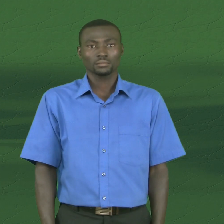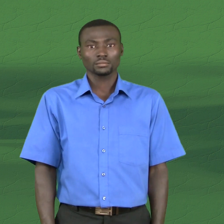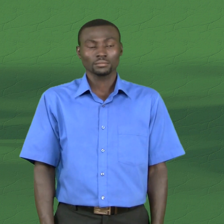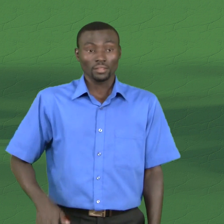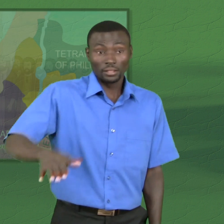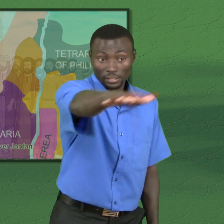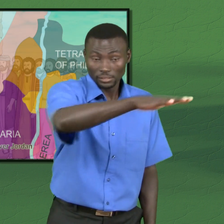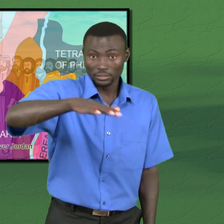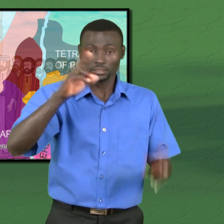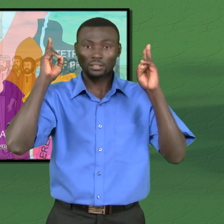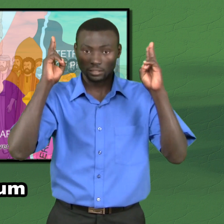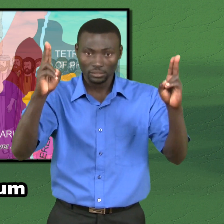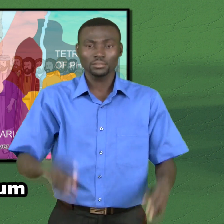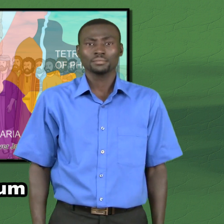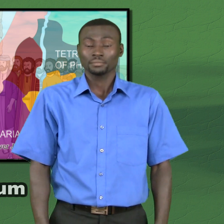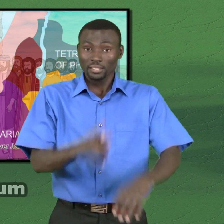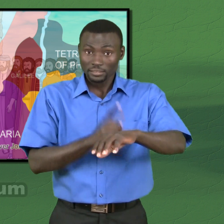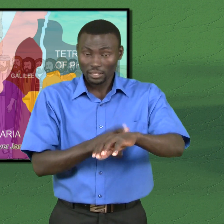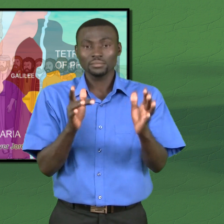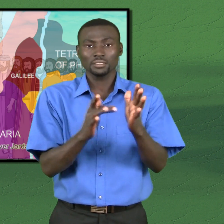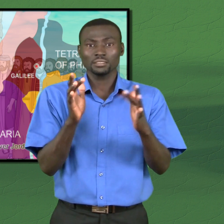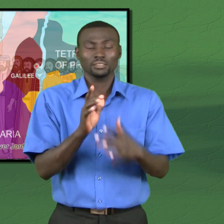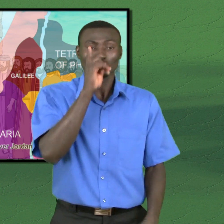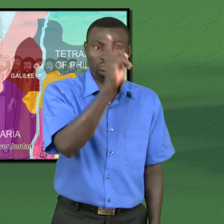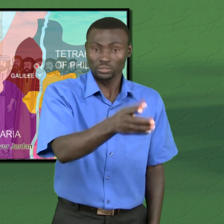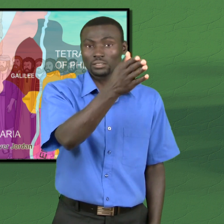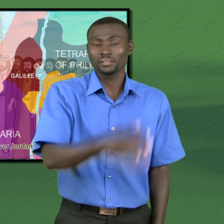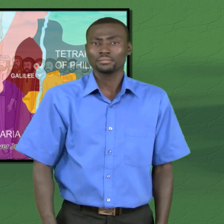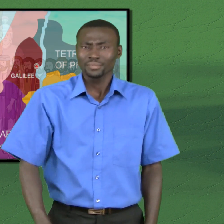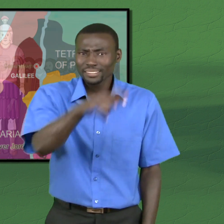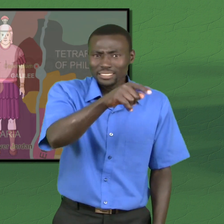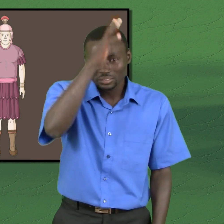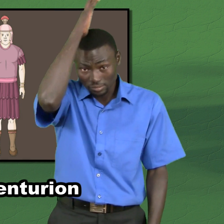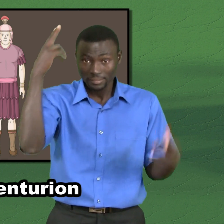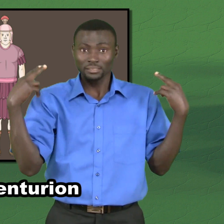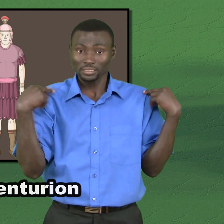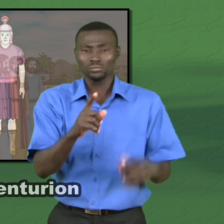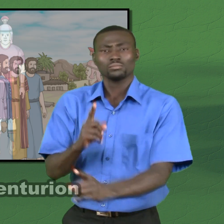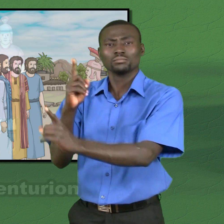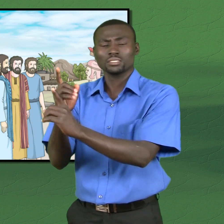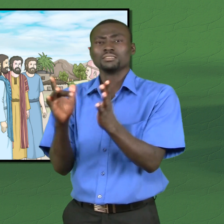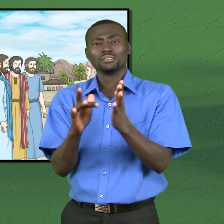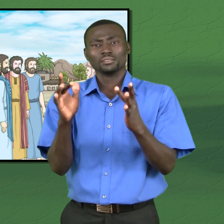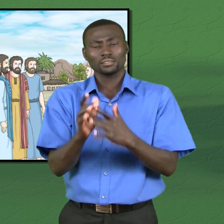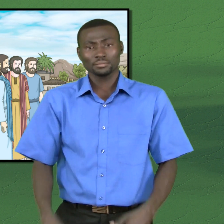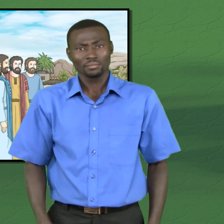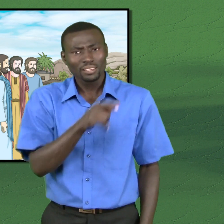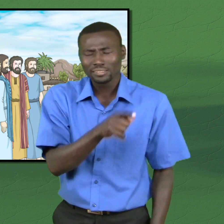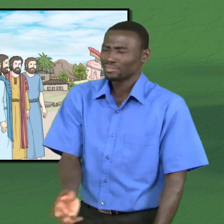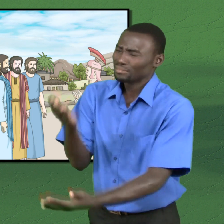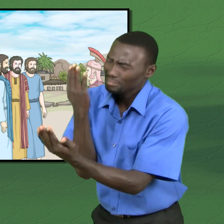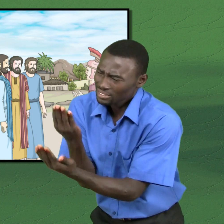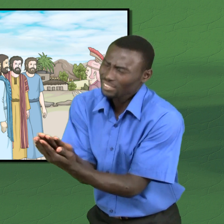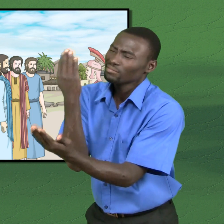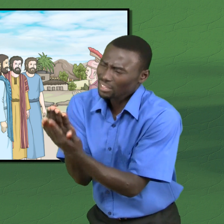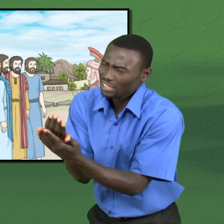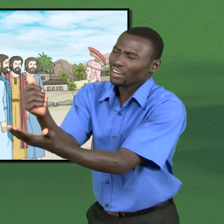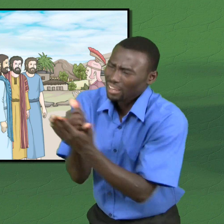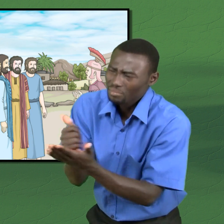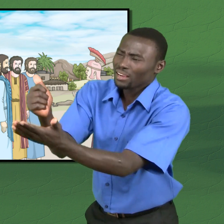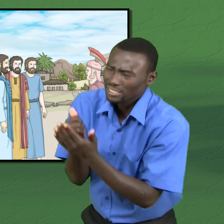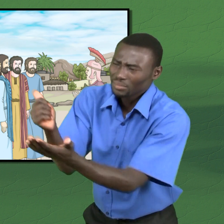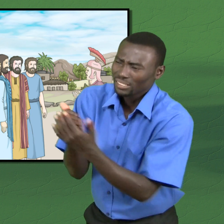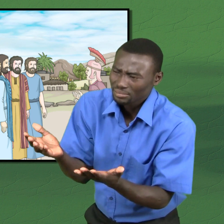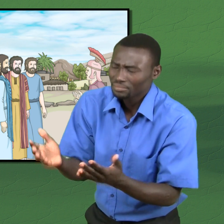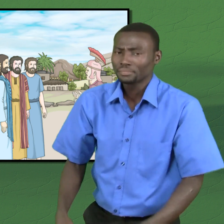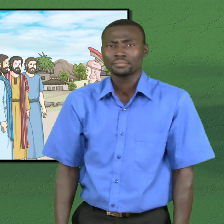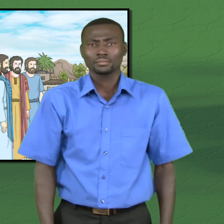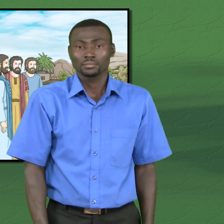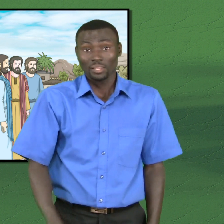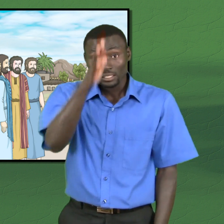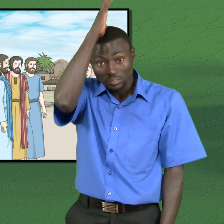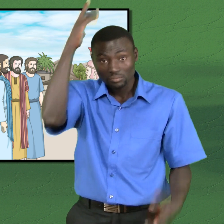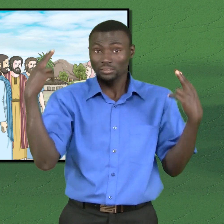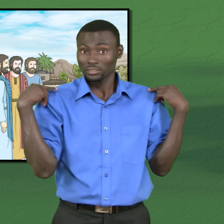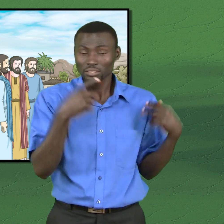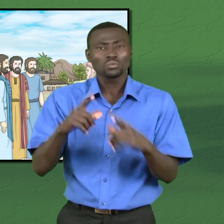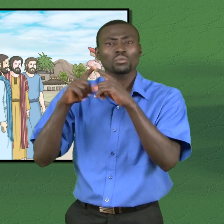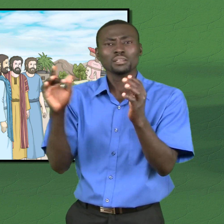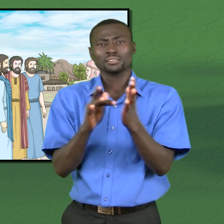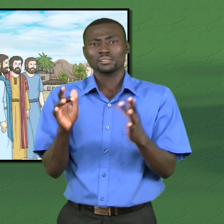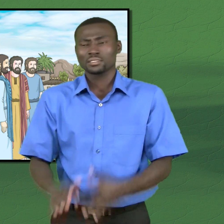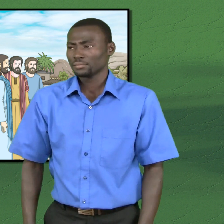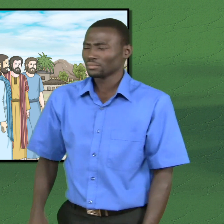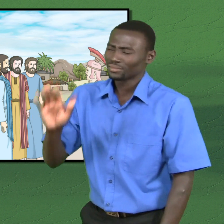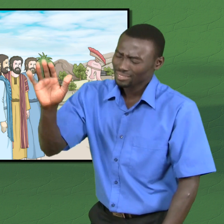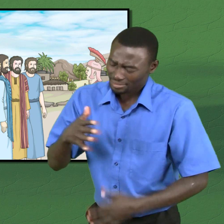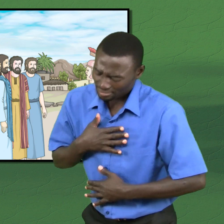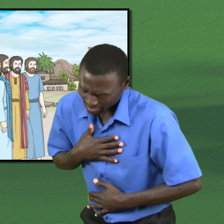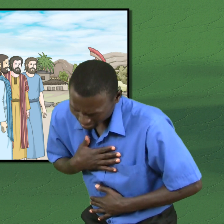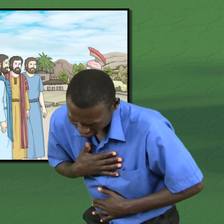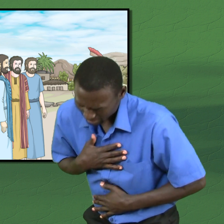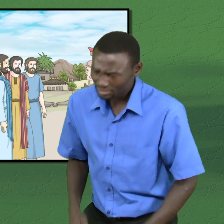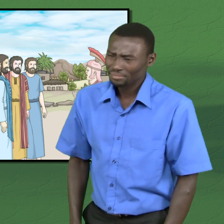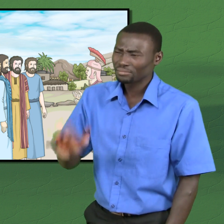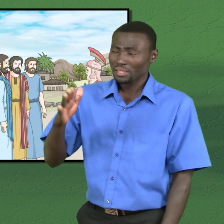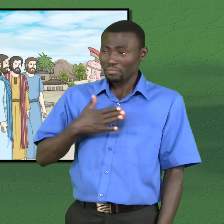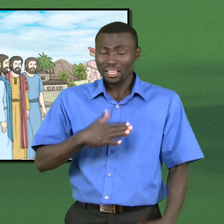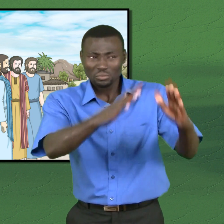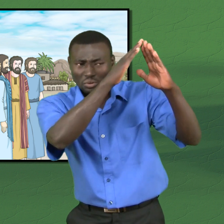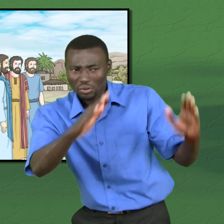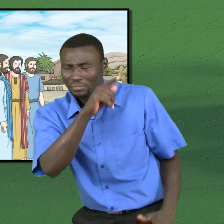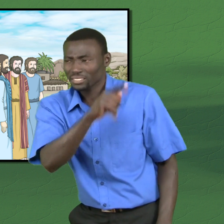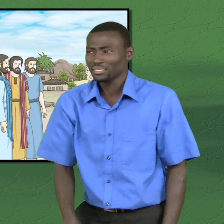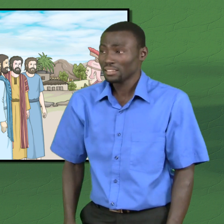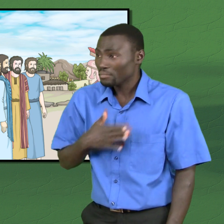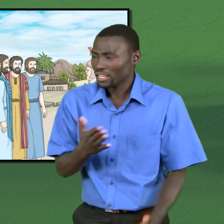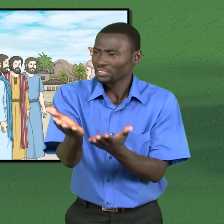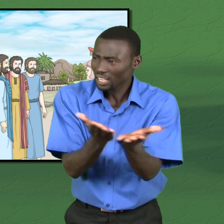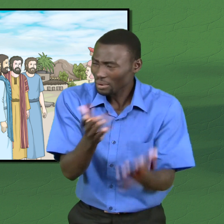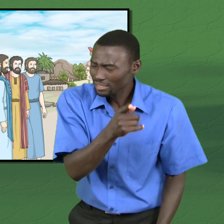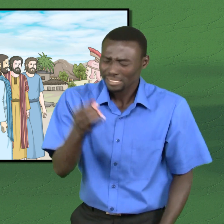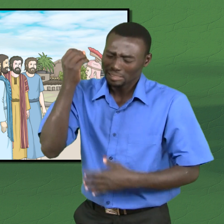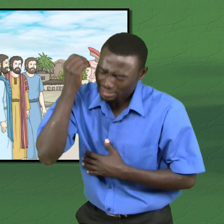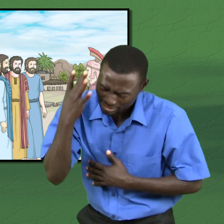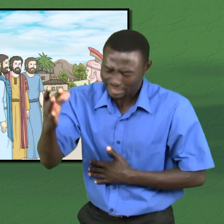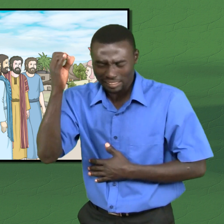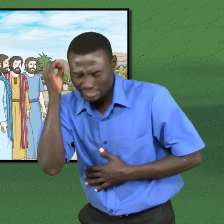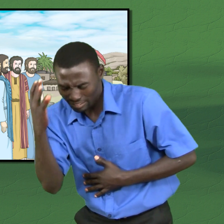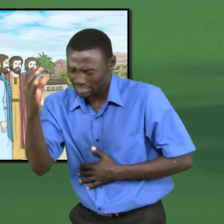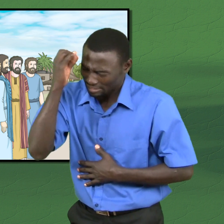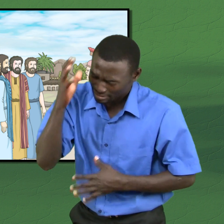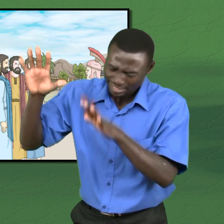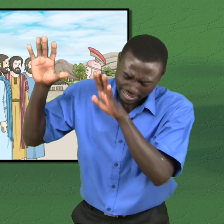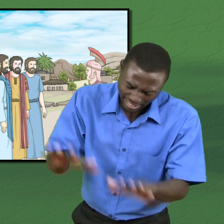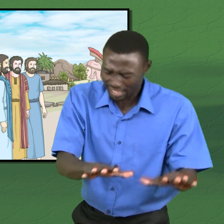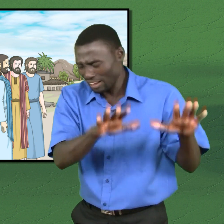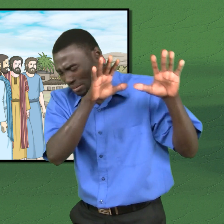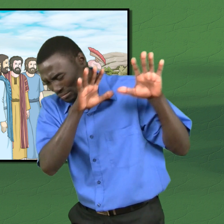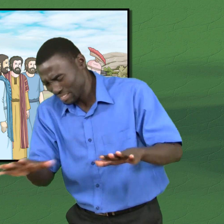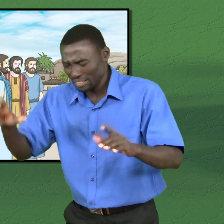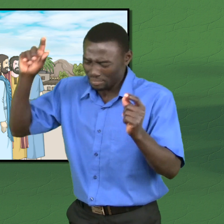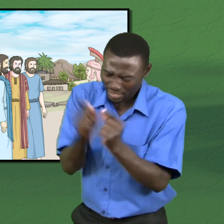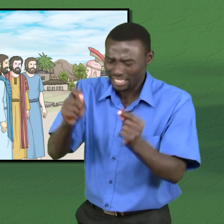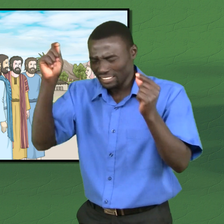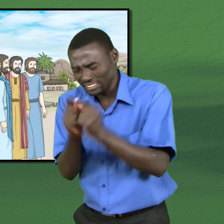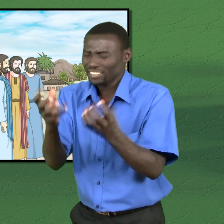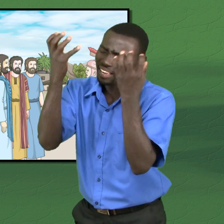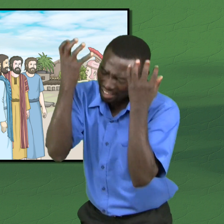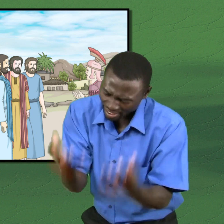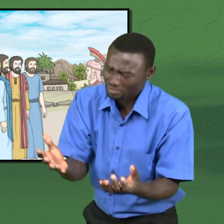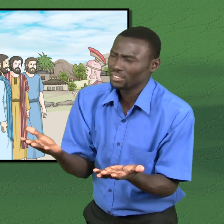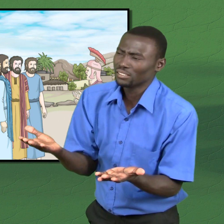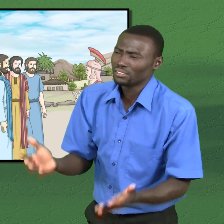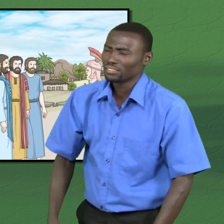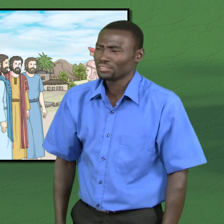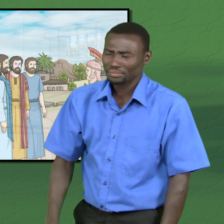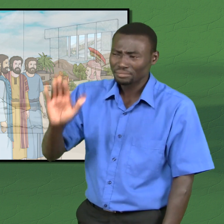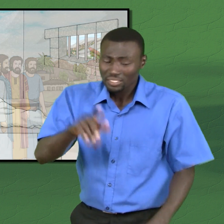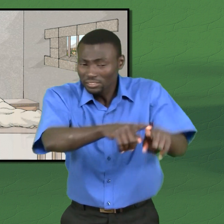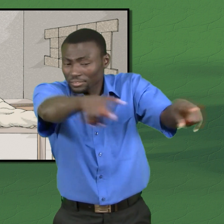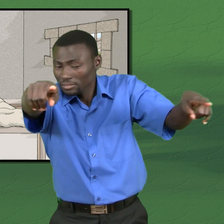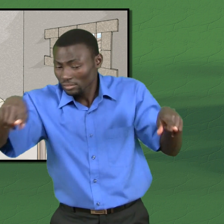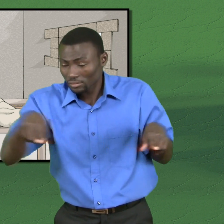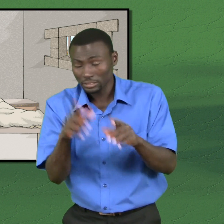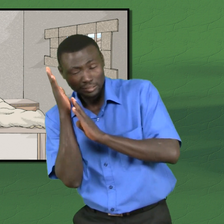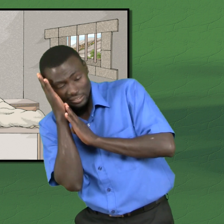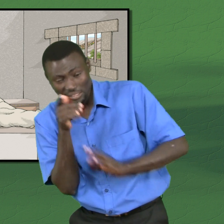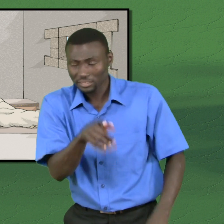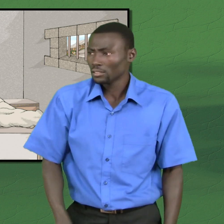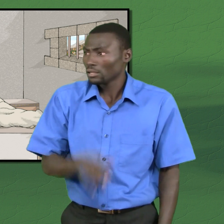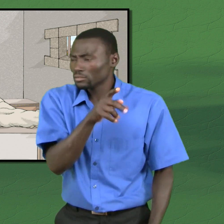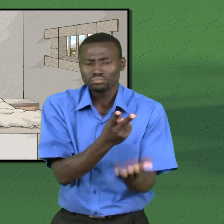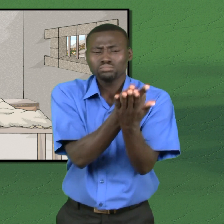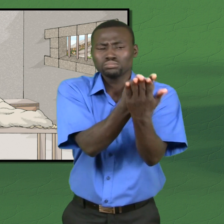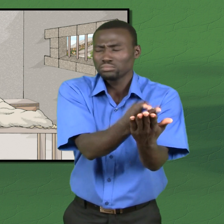When Jesus had entered Capernaum, a centurion came and pleaded with Him, “Lord, my servant lies at home, paralyzed and in terrible agony.”